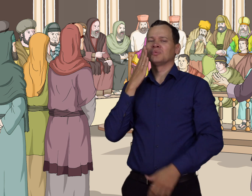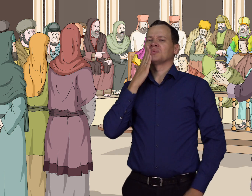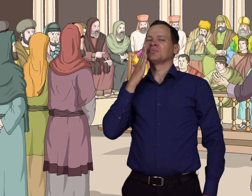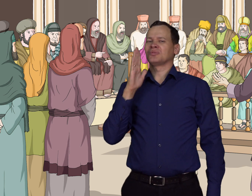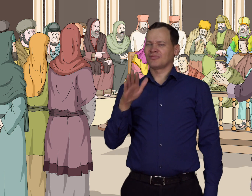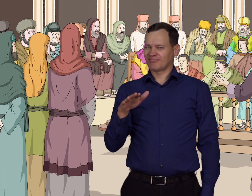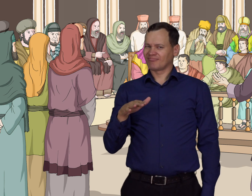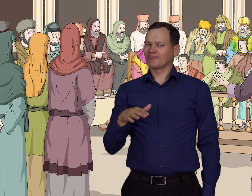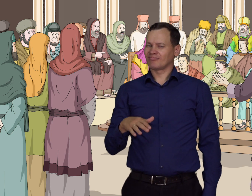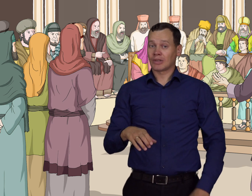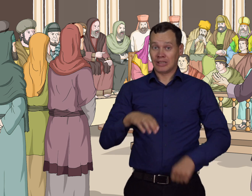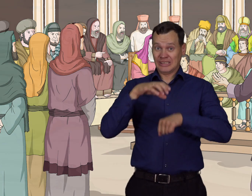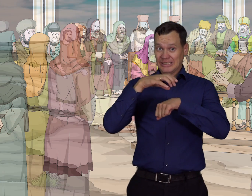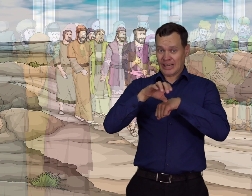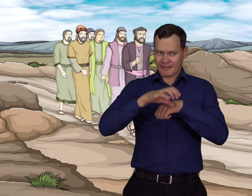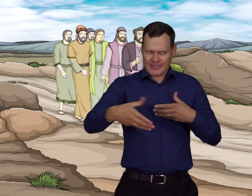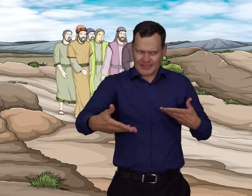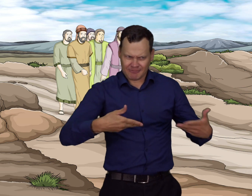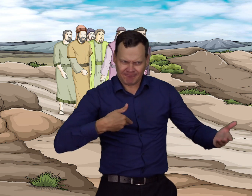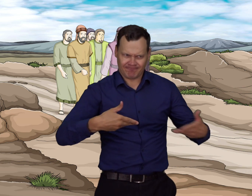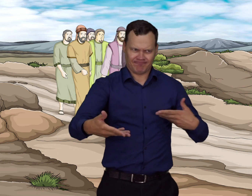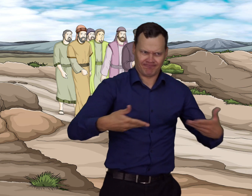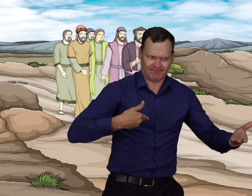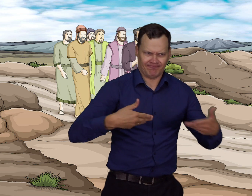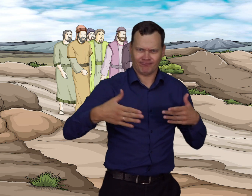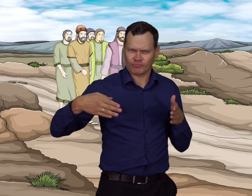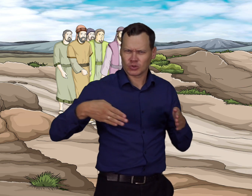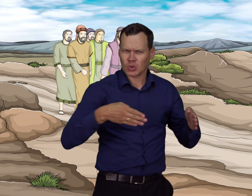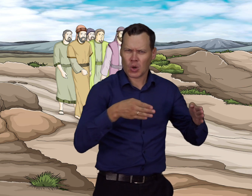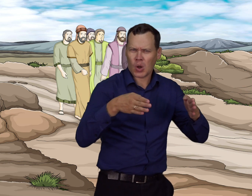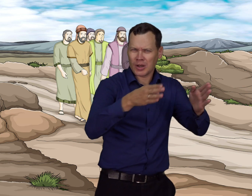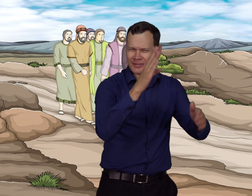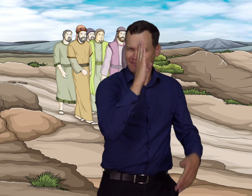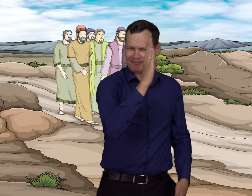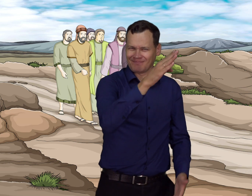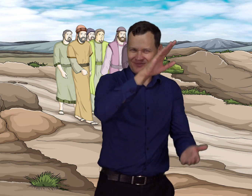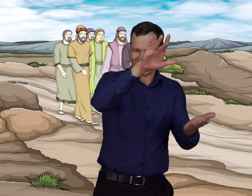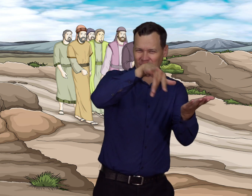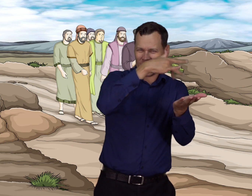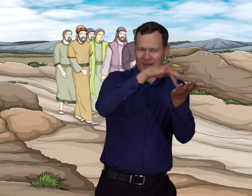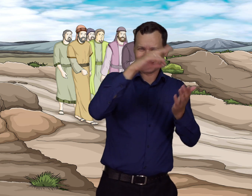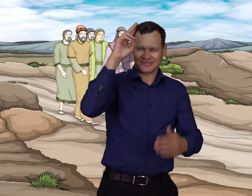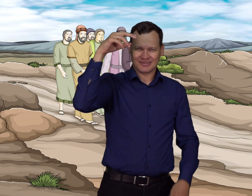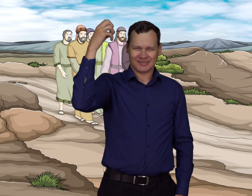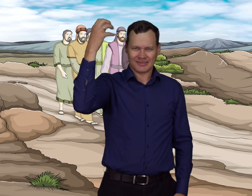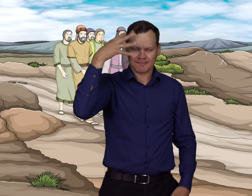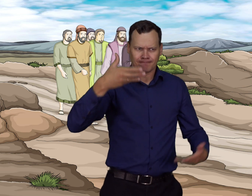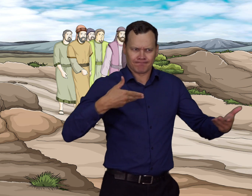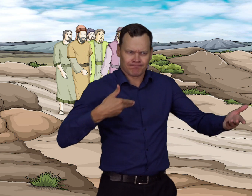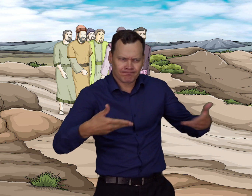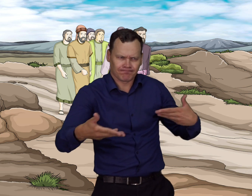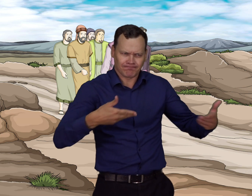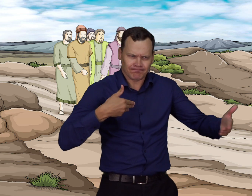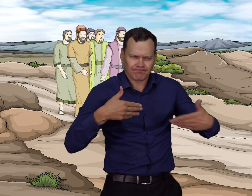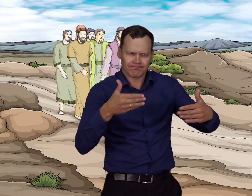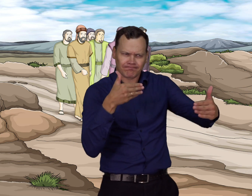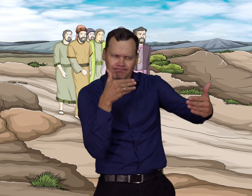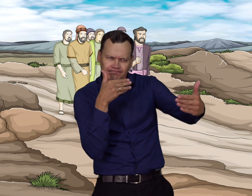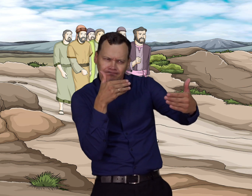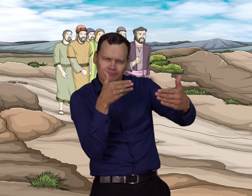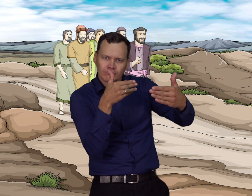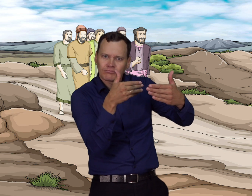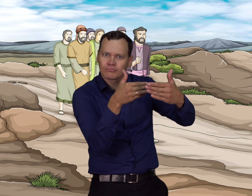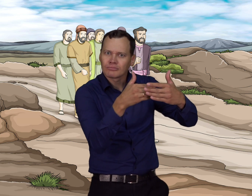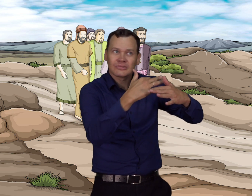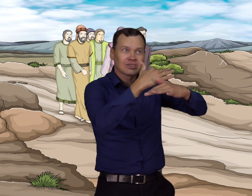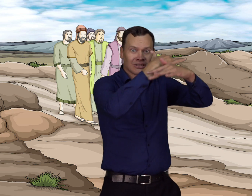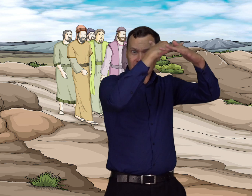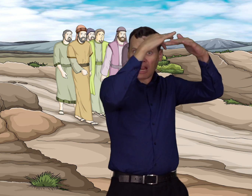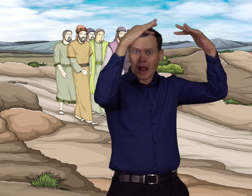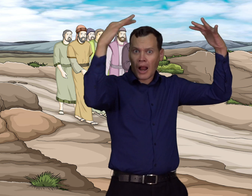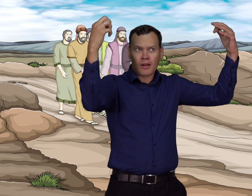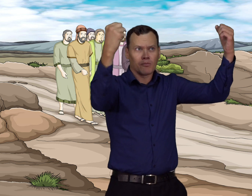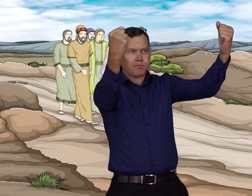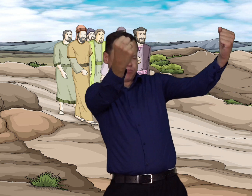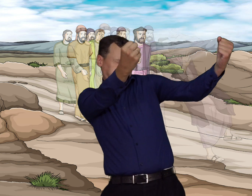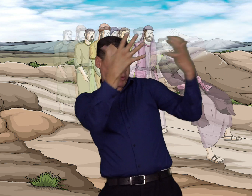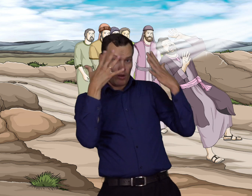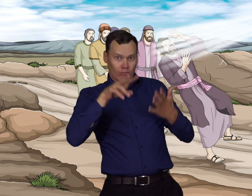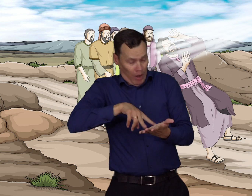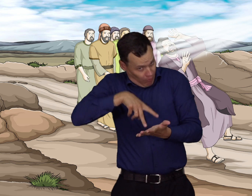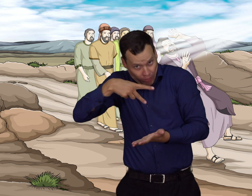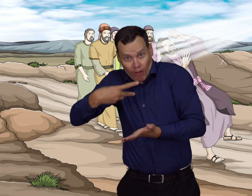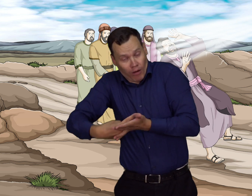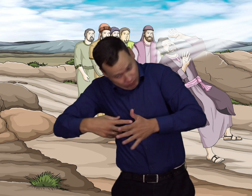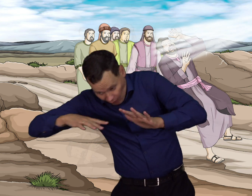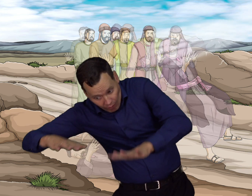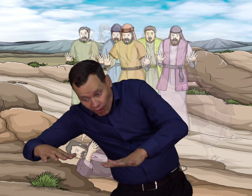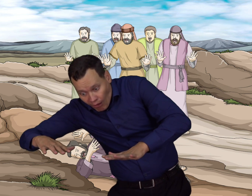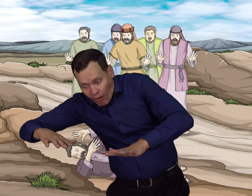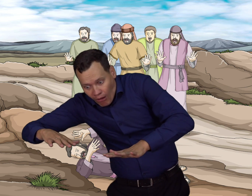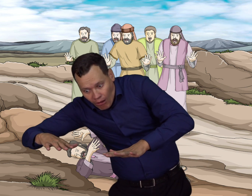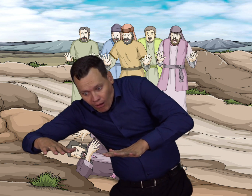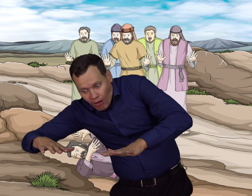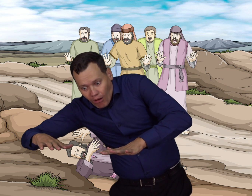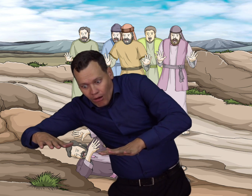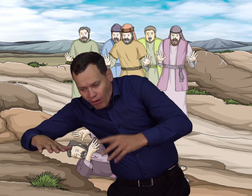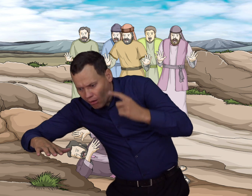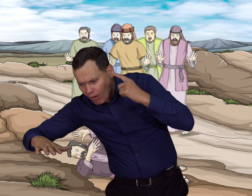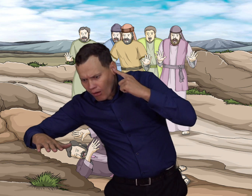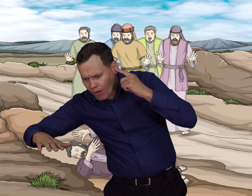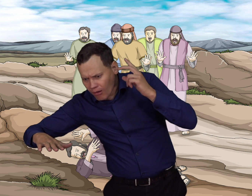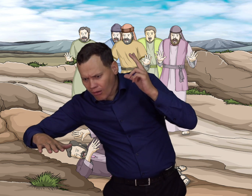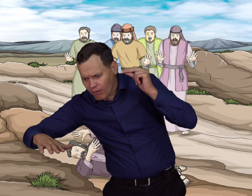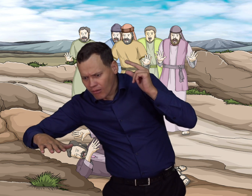As Saul drew near to Damascus on his journey, suddenly a light from heaven flashed around him.